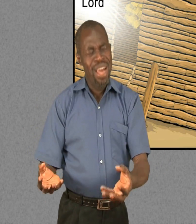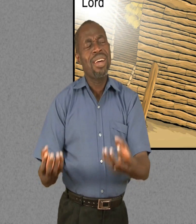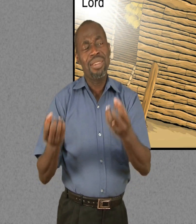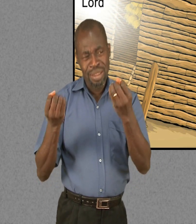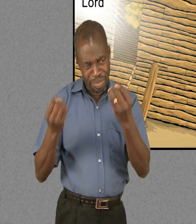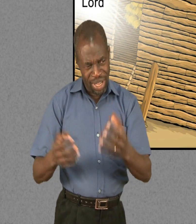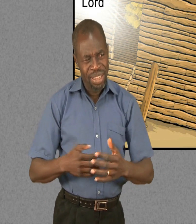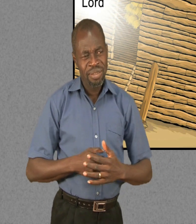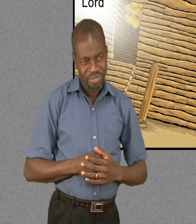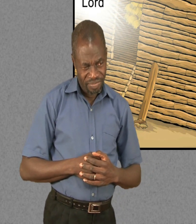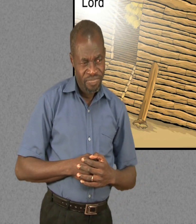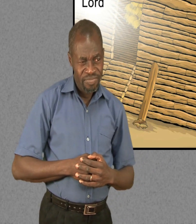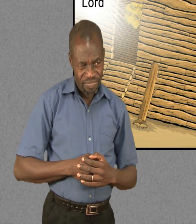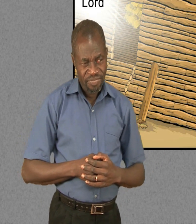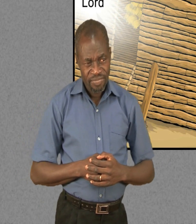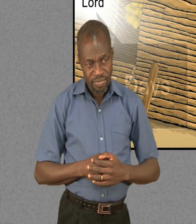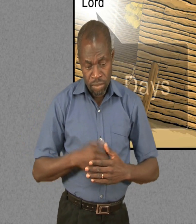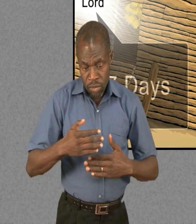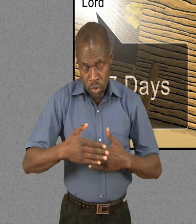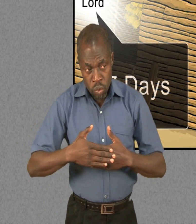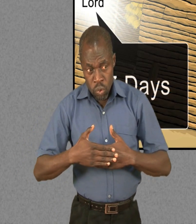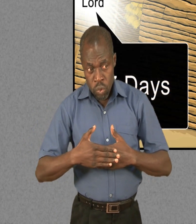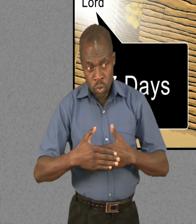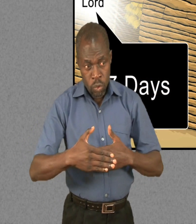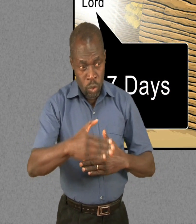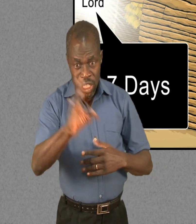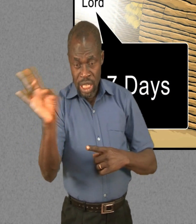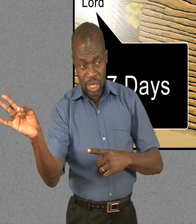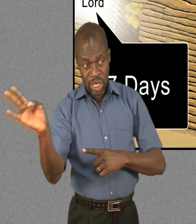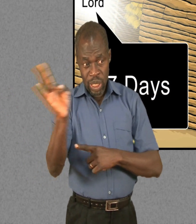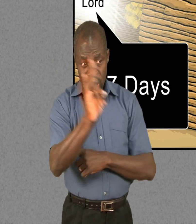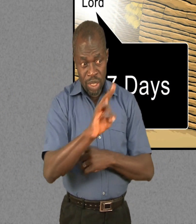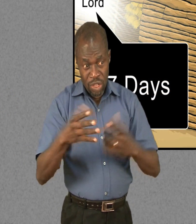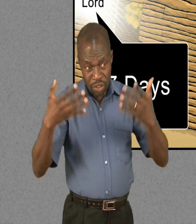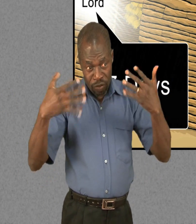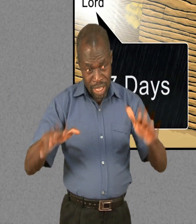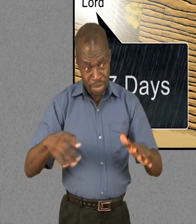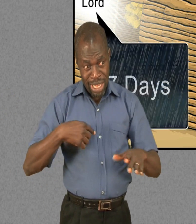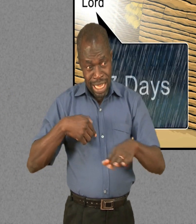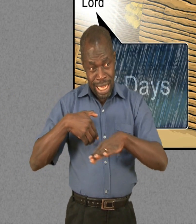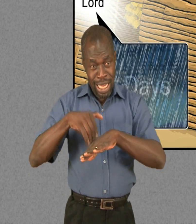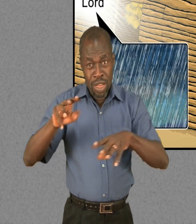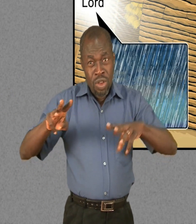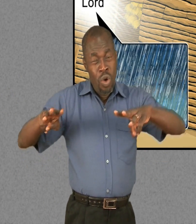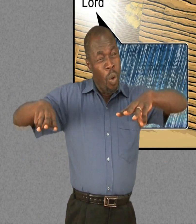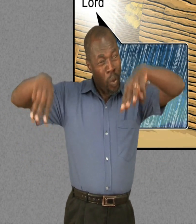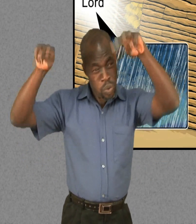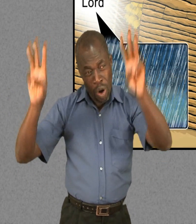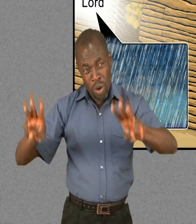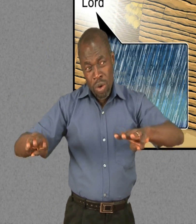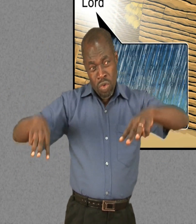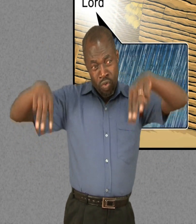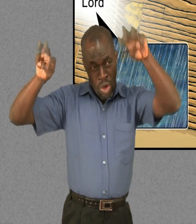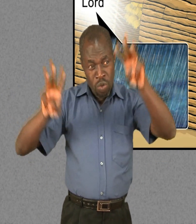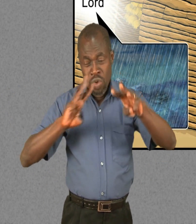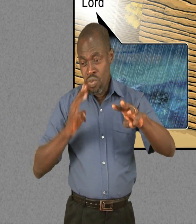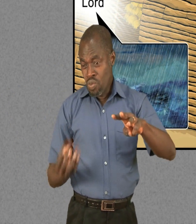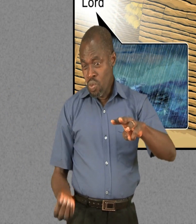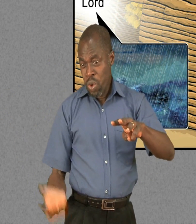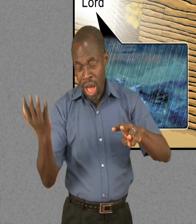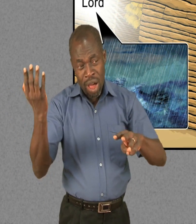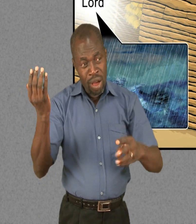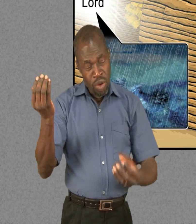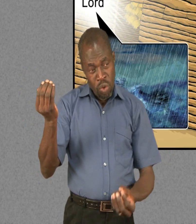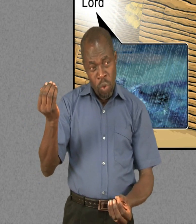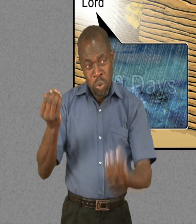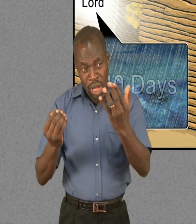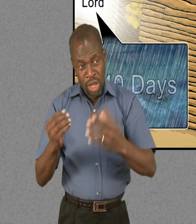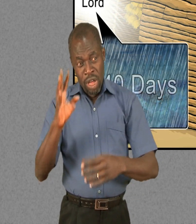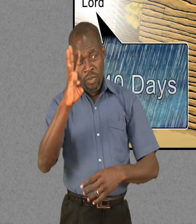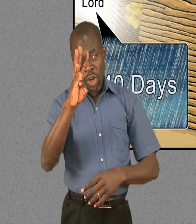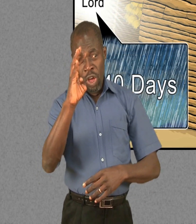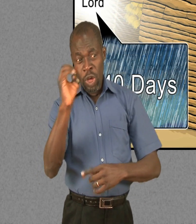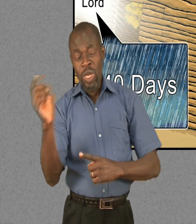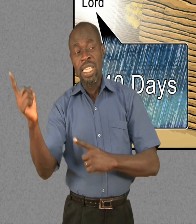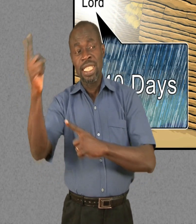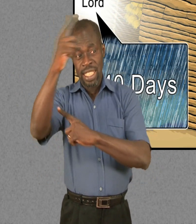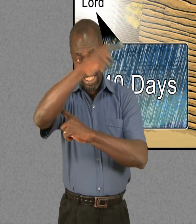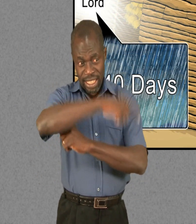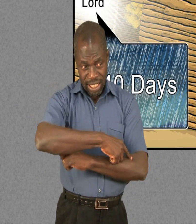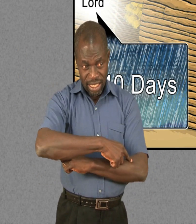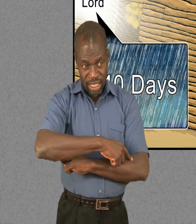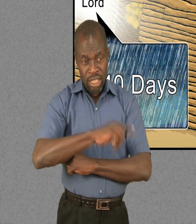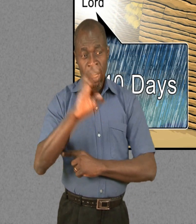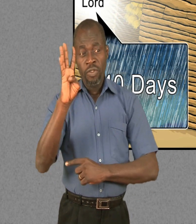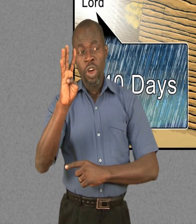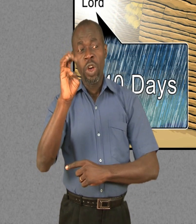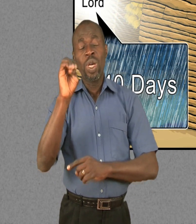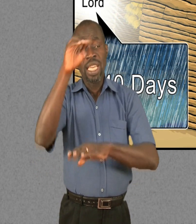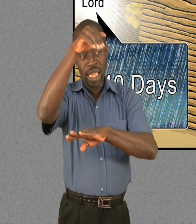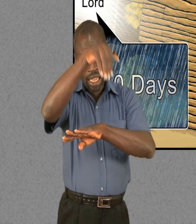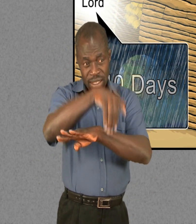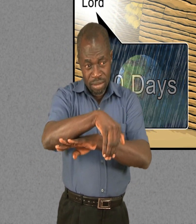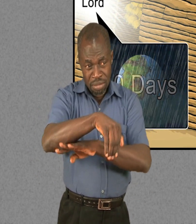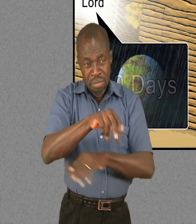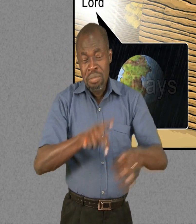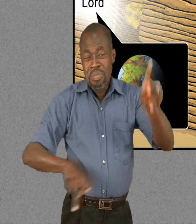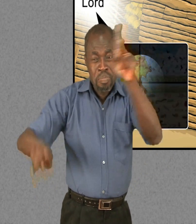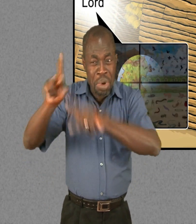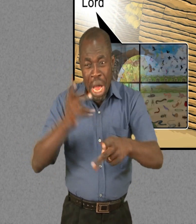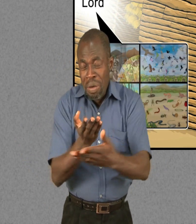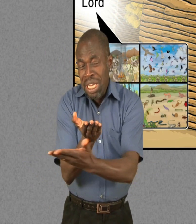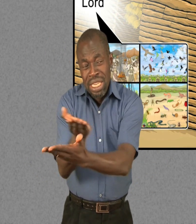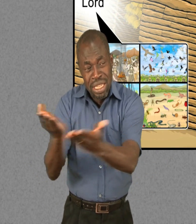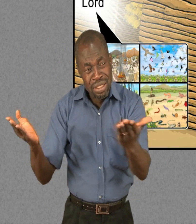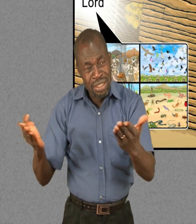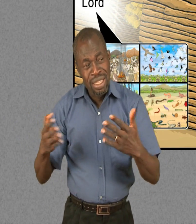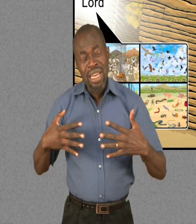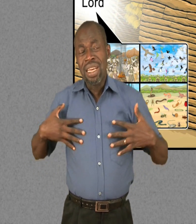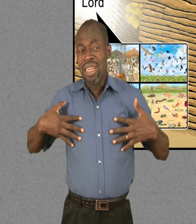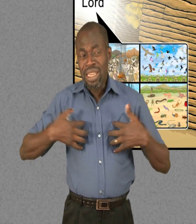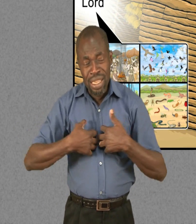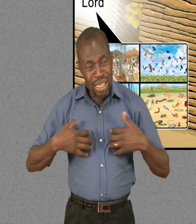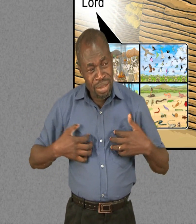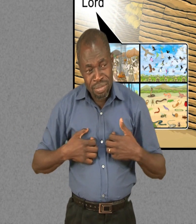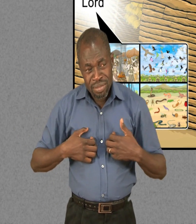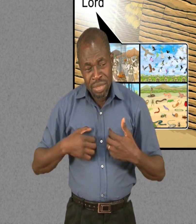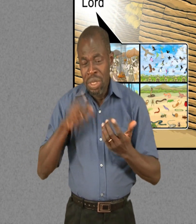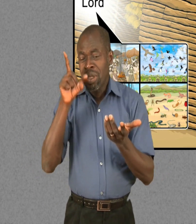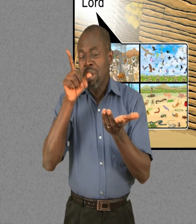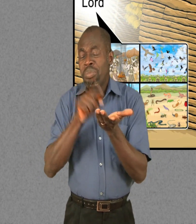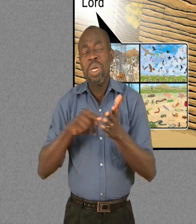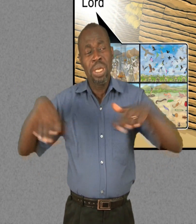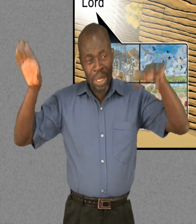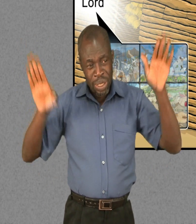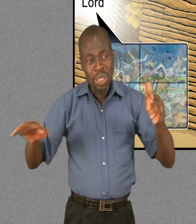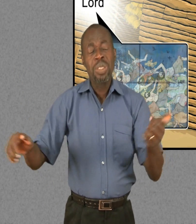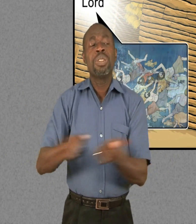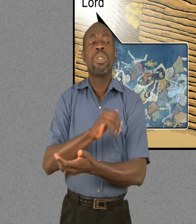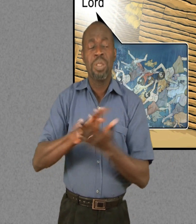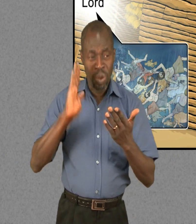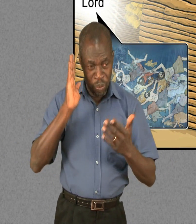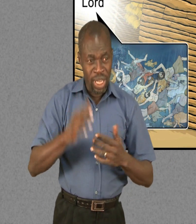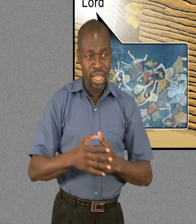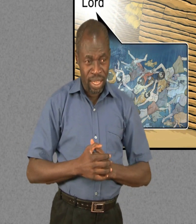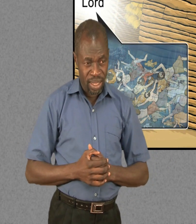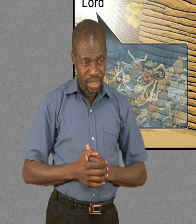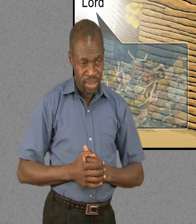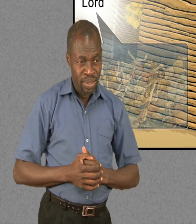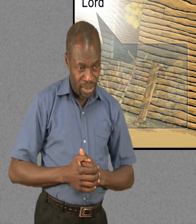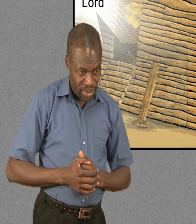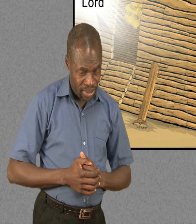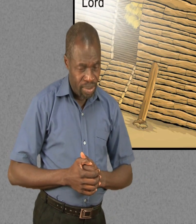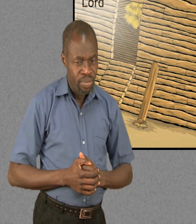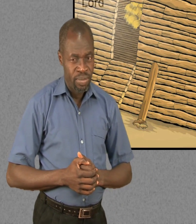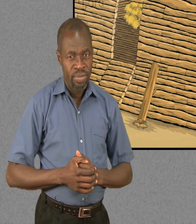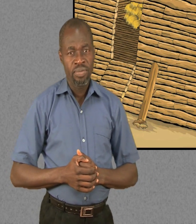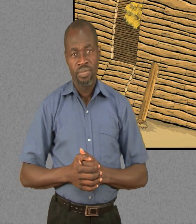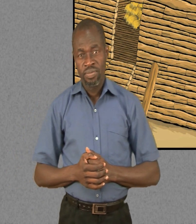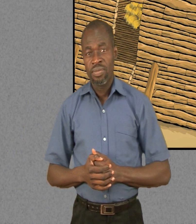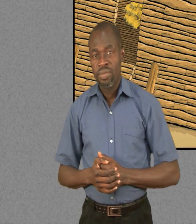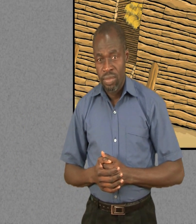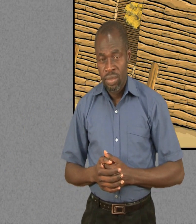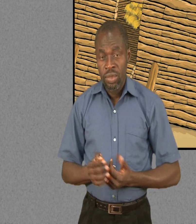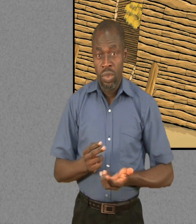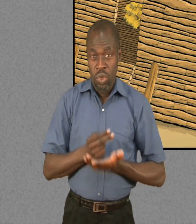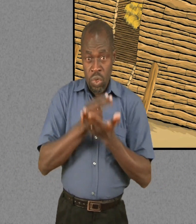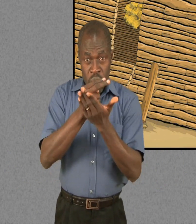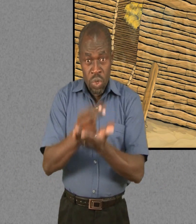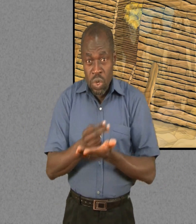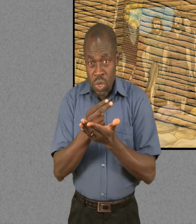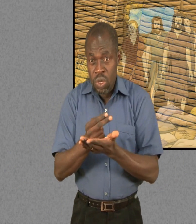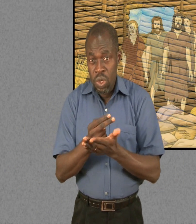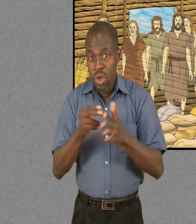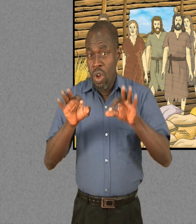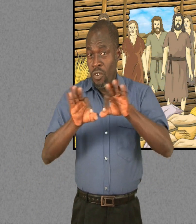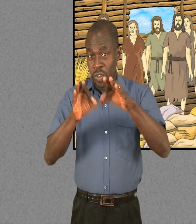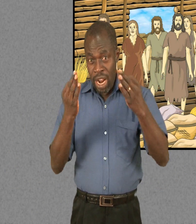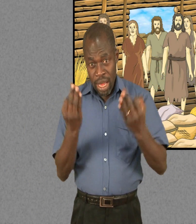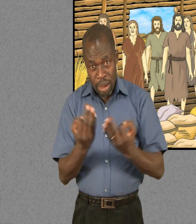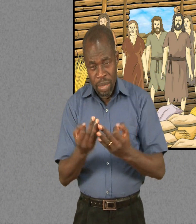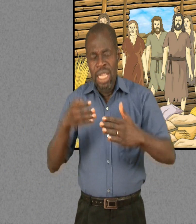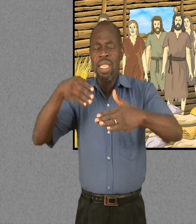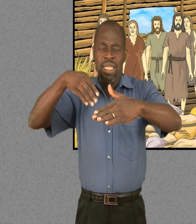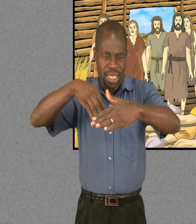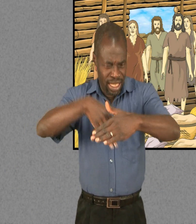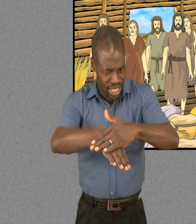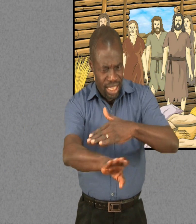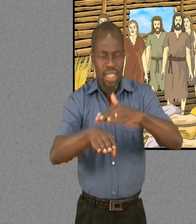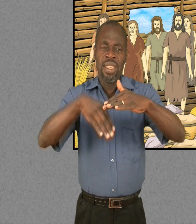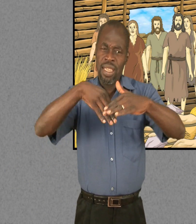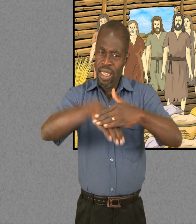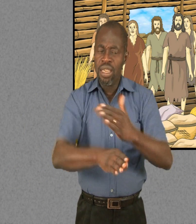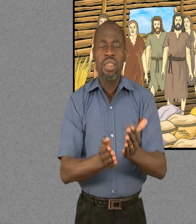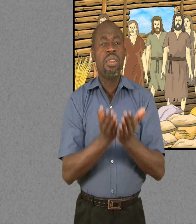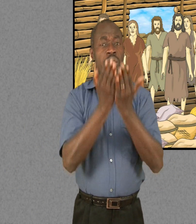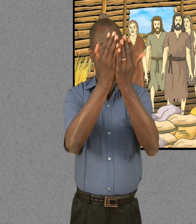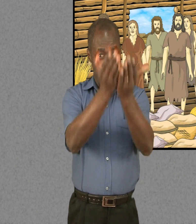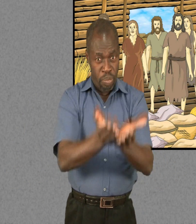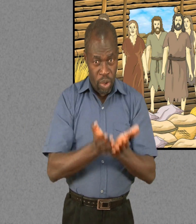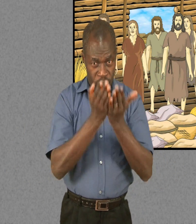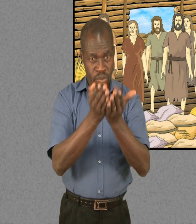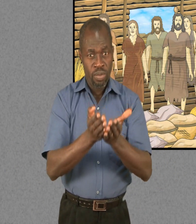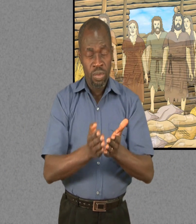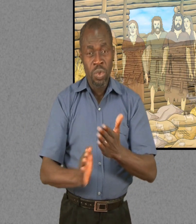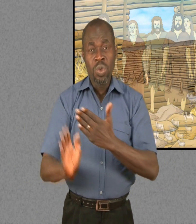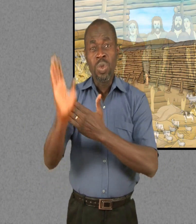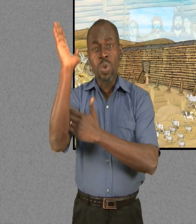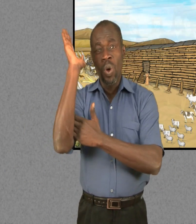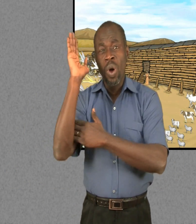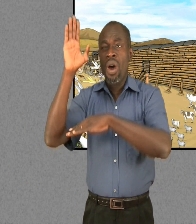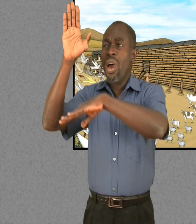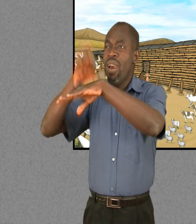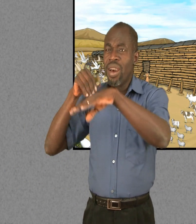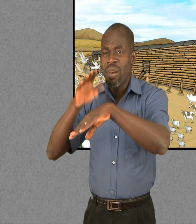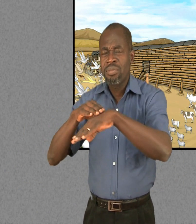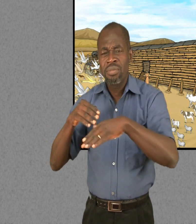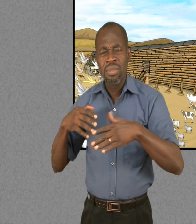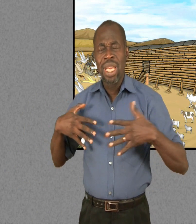For seven days from now I will send rain on the earth for forty days and forty nights, and I will wipe from the face of the earth every living thing I have made.” And Noah did all that the LORD had commanded him. Now Noah was 600 years old when the floodwaters came upon the earth. And Noah and his wife, with his sons and their wives, entered the ark to escape the waters of the flood.